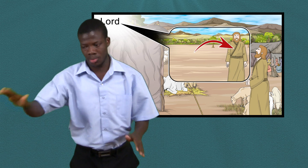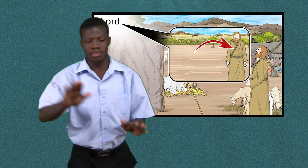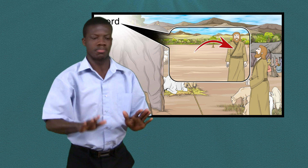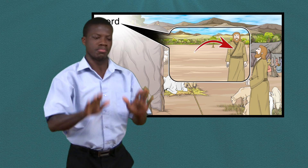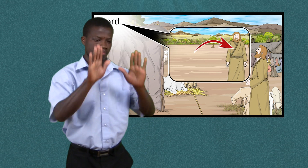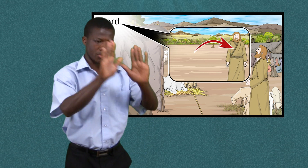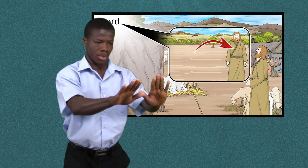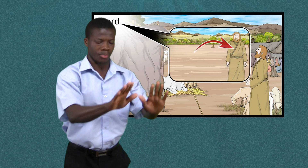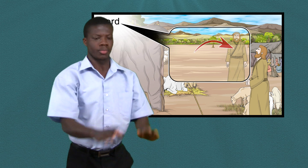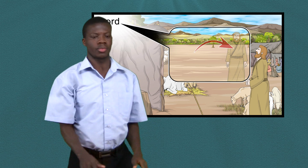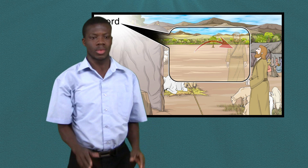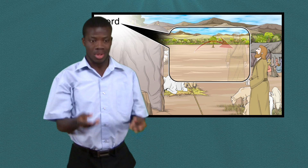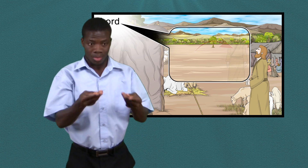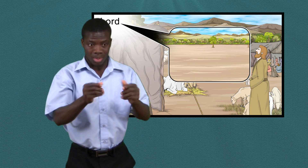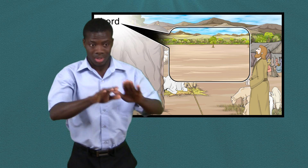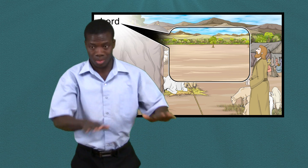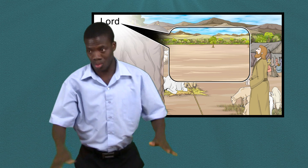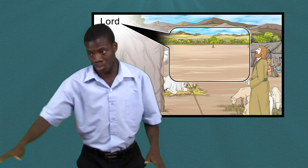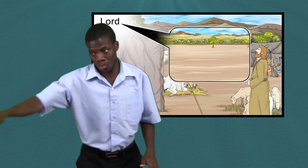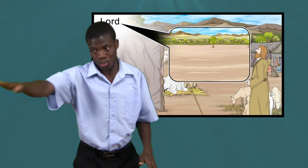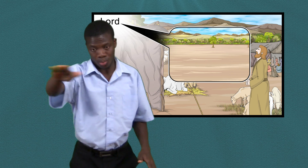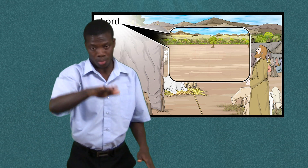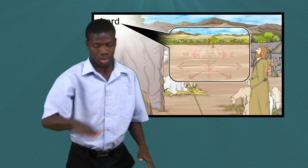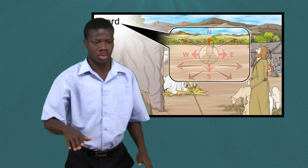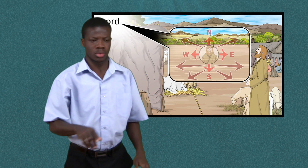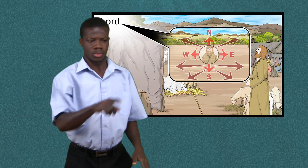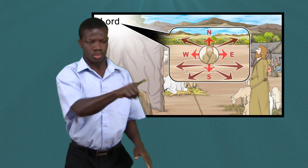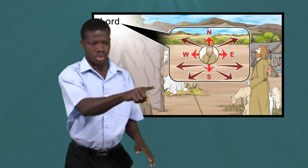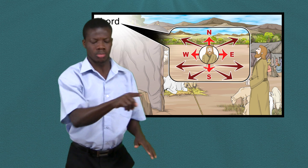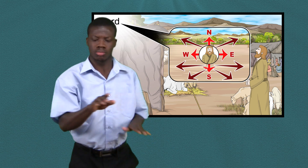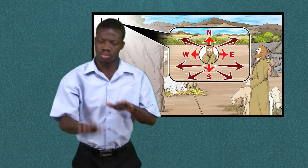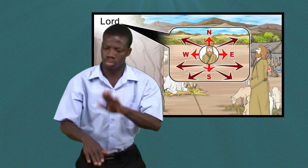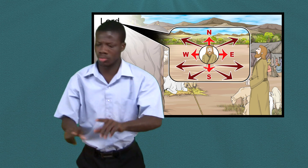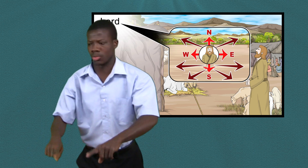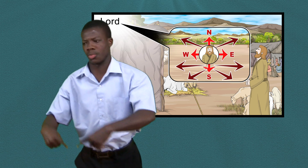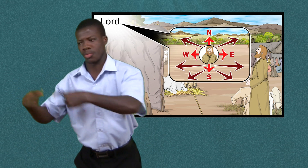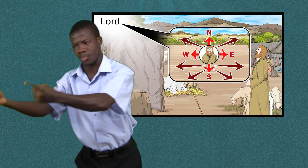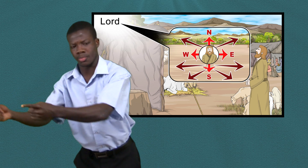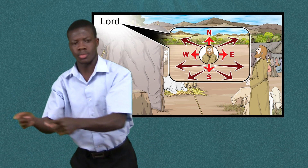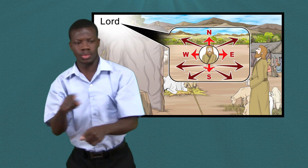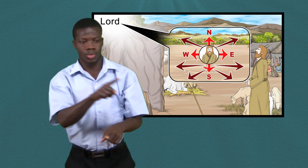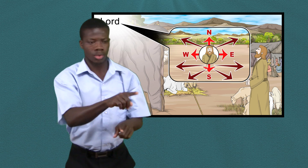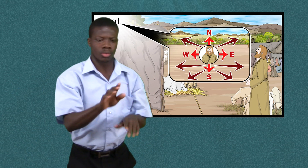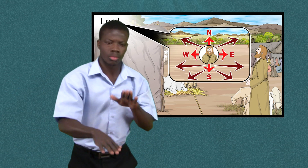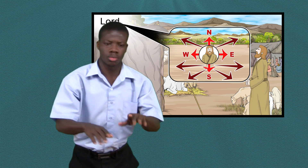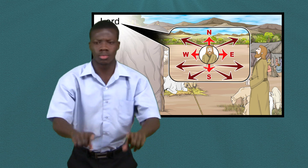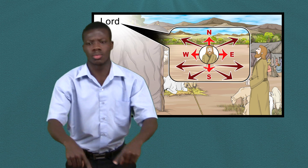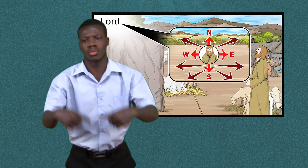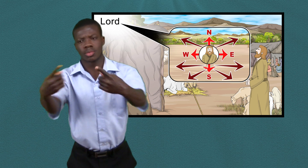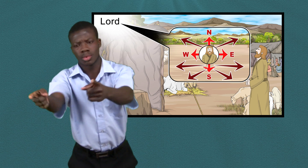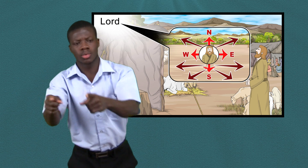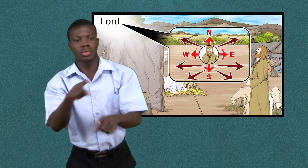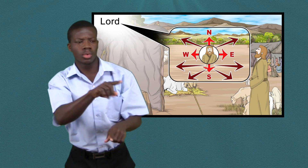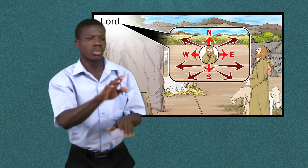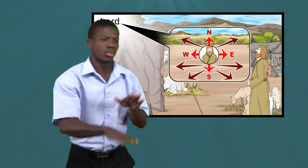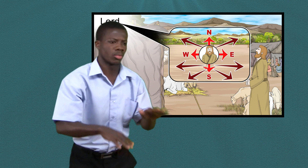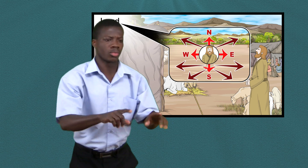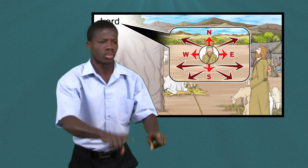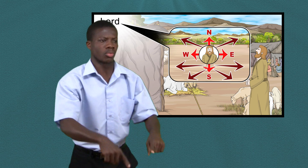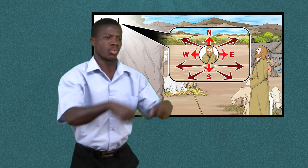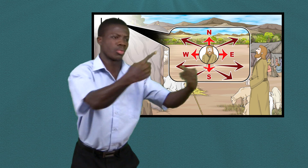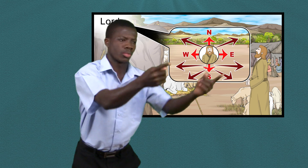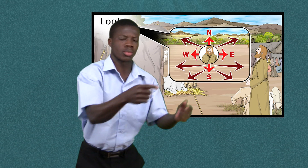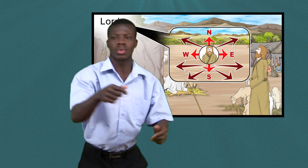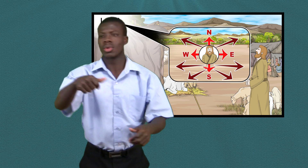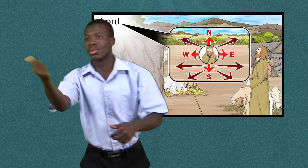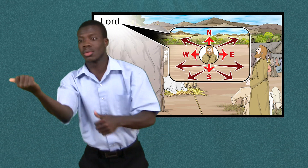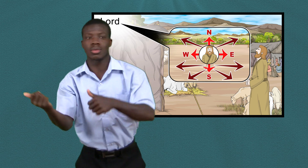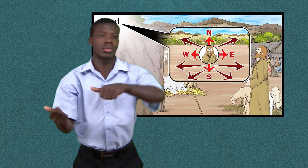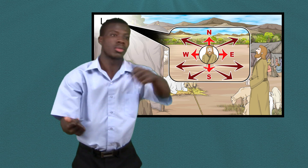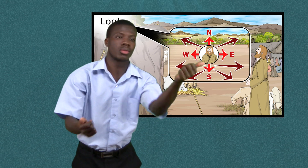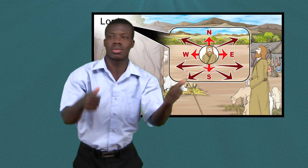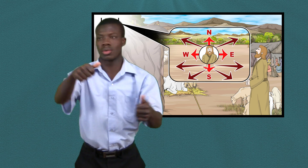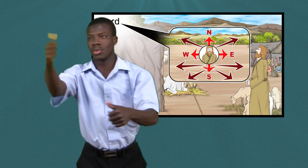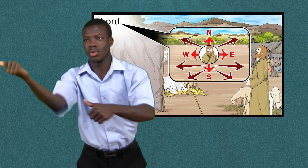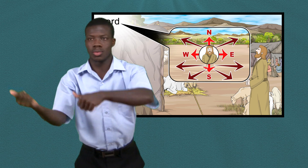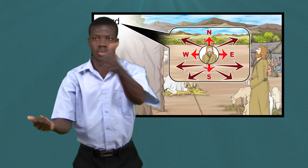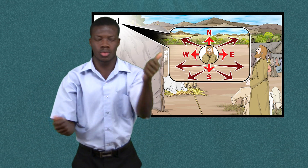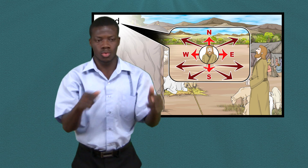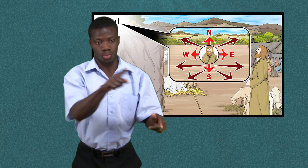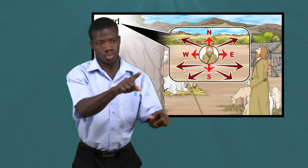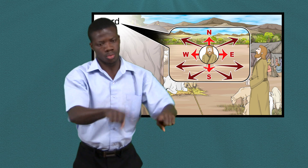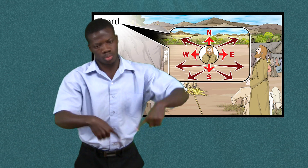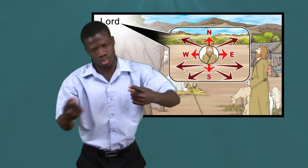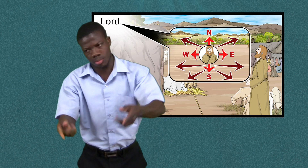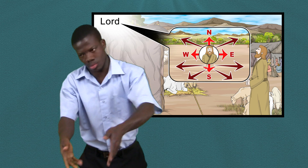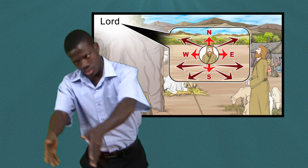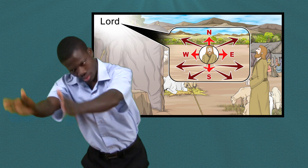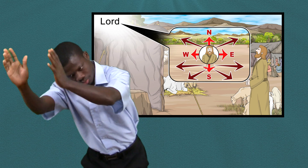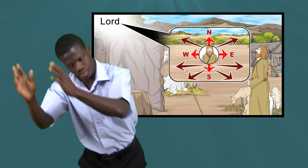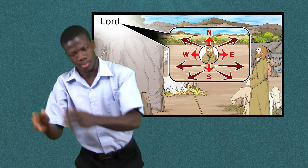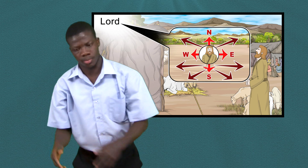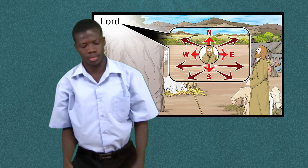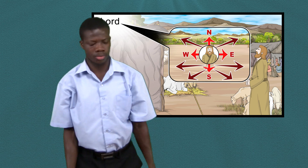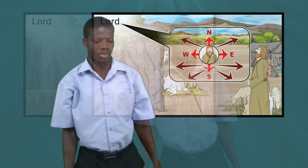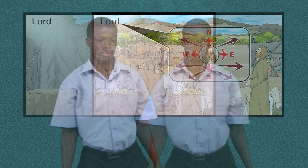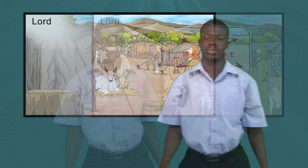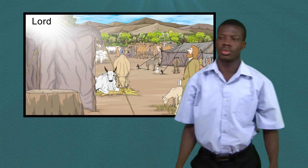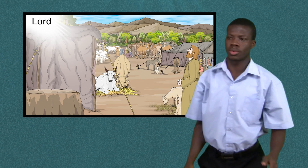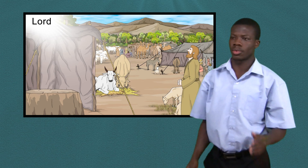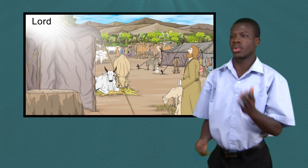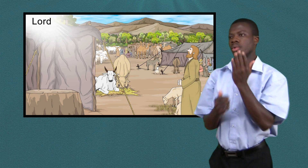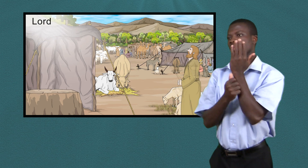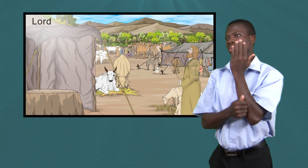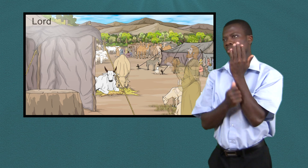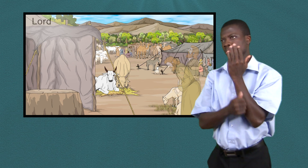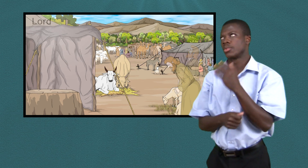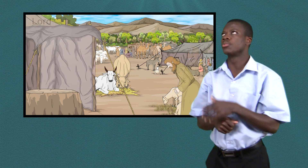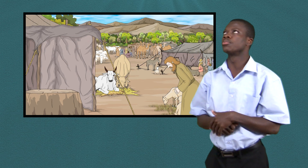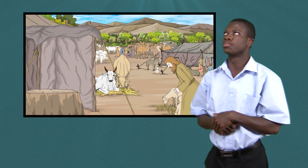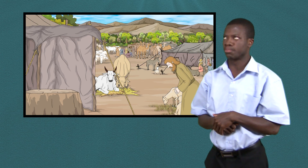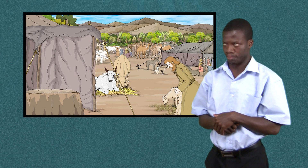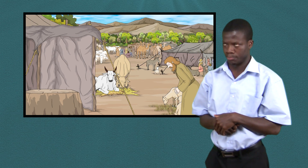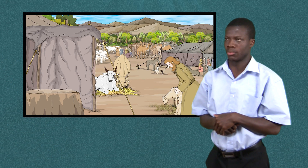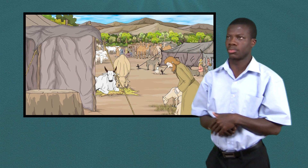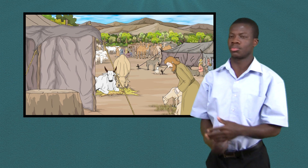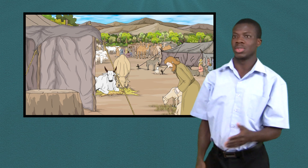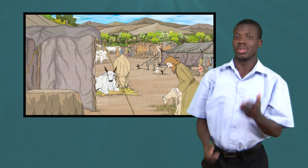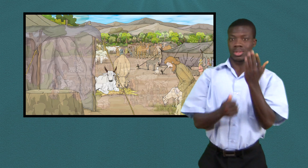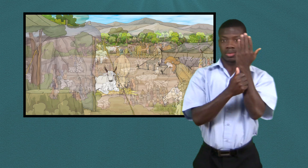Get up and walk around the land, through its length and breadth, for I will give it to you.”